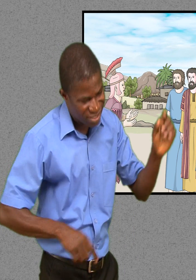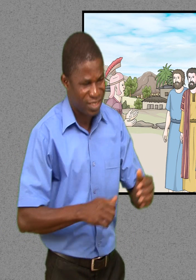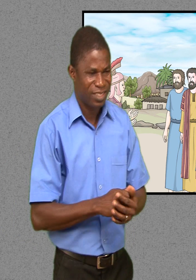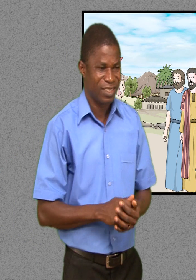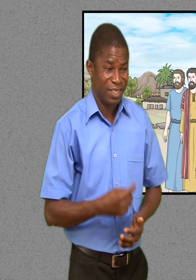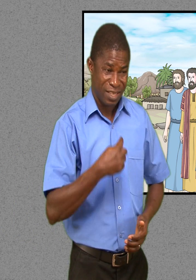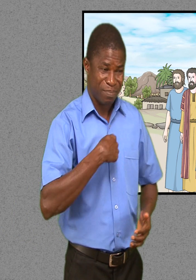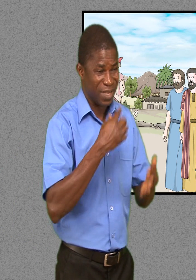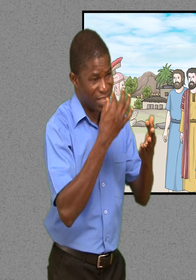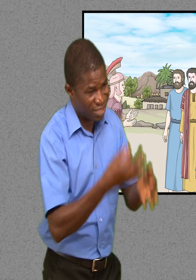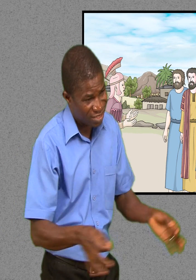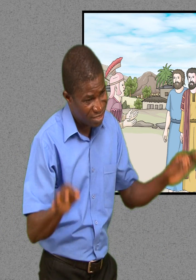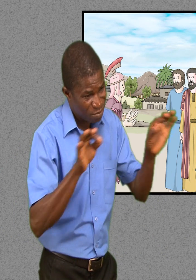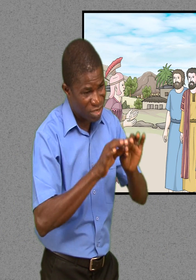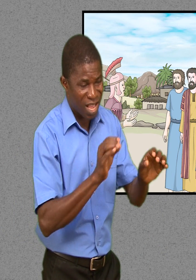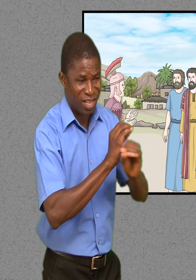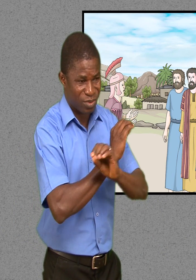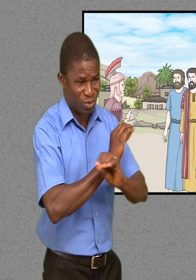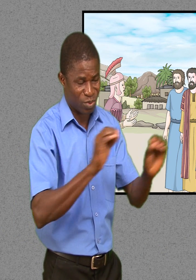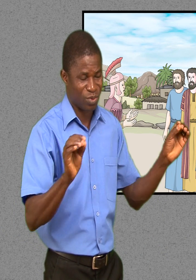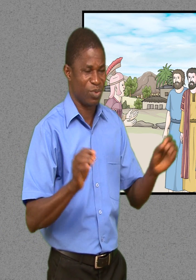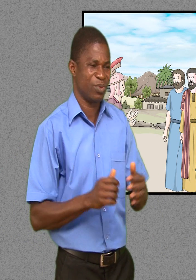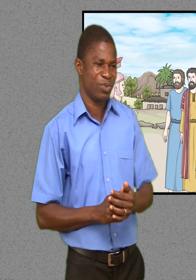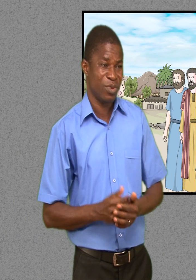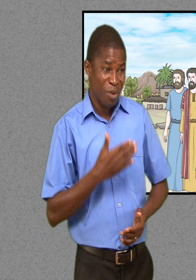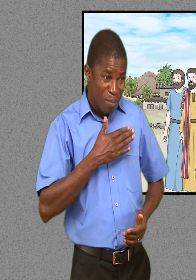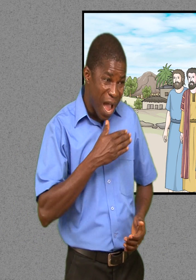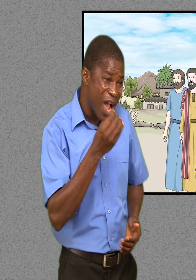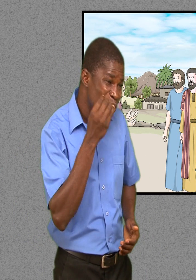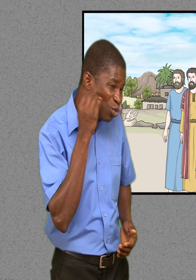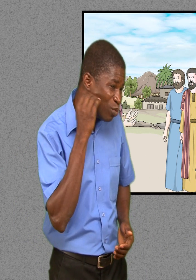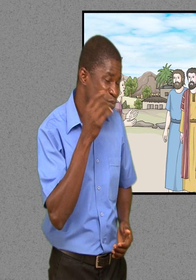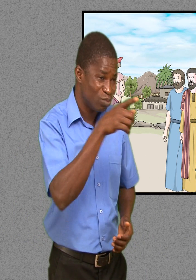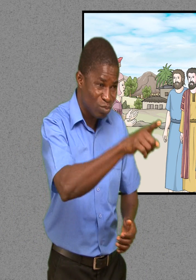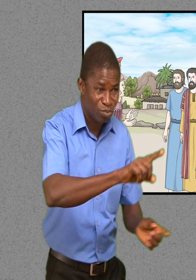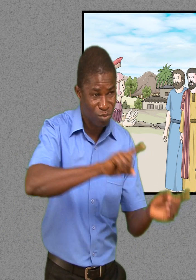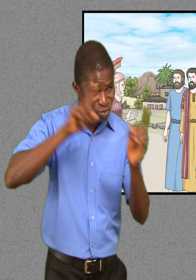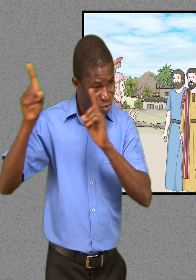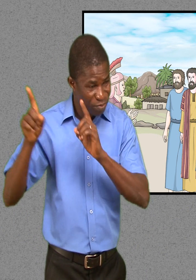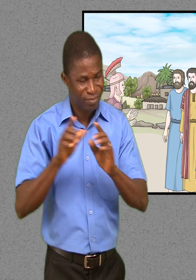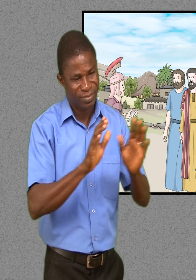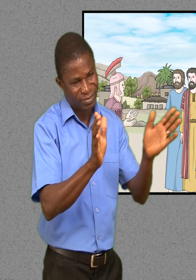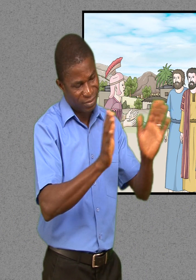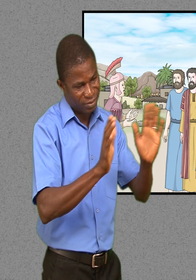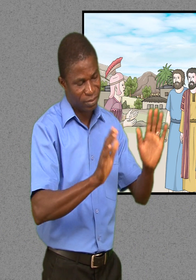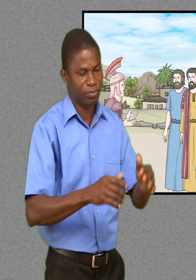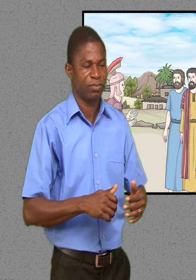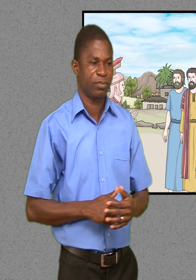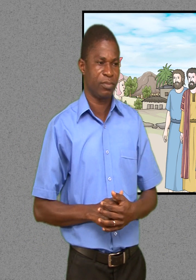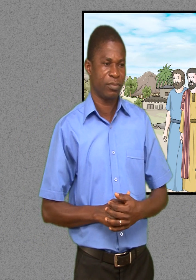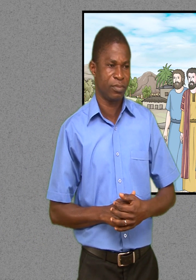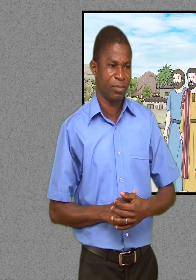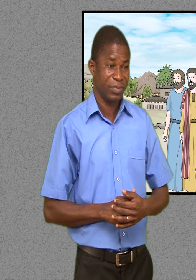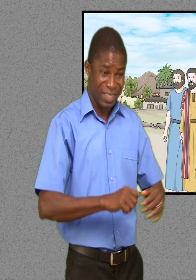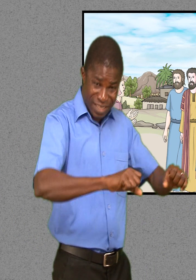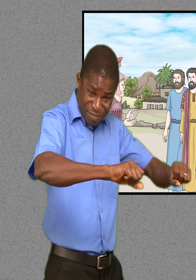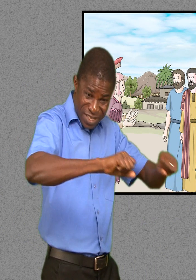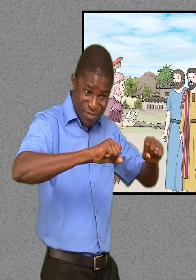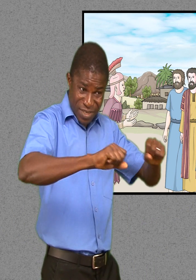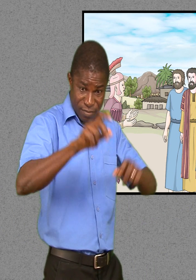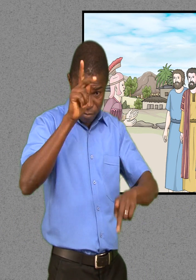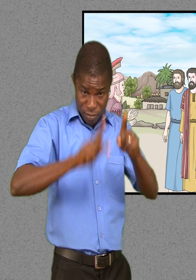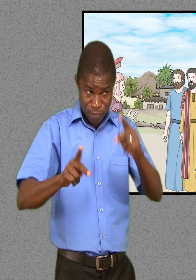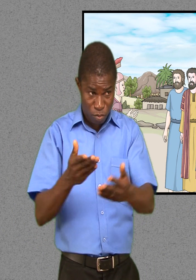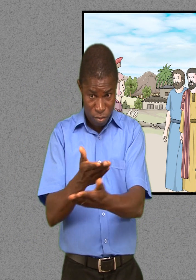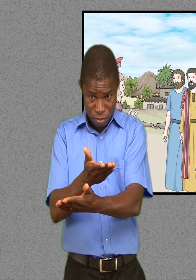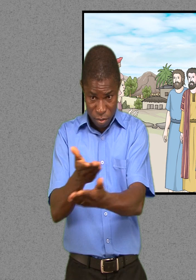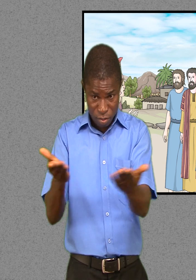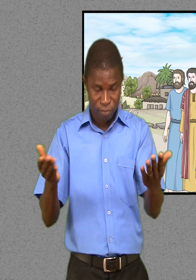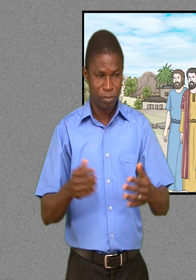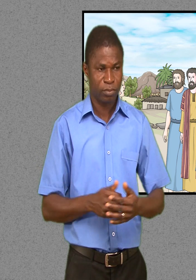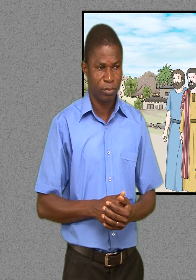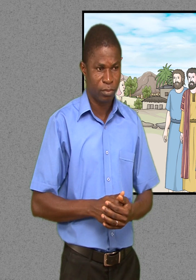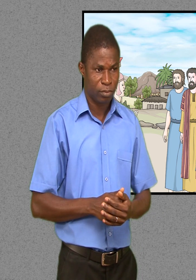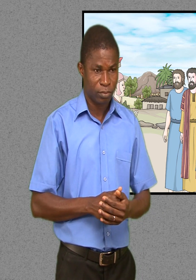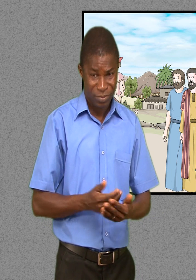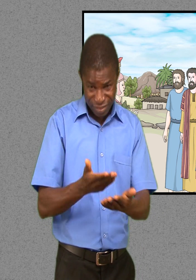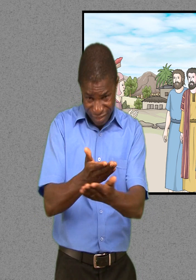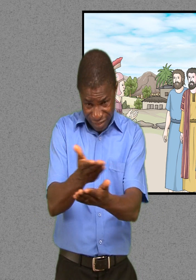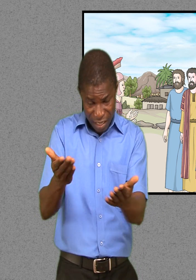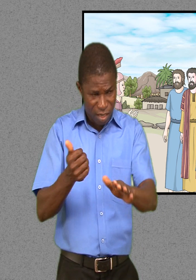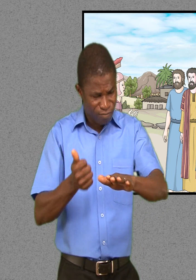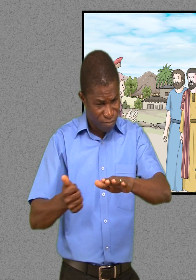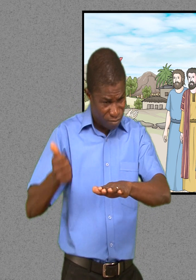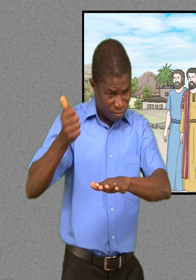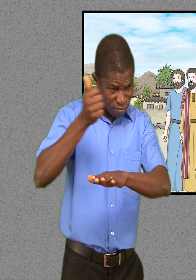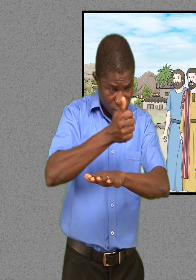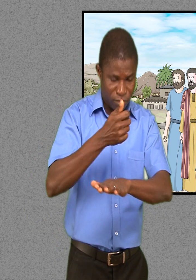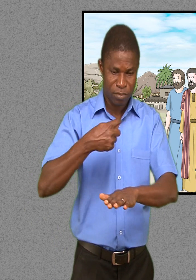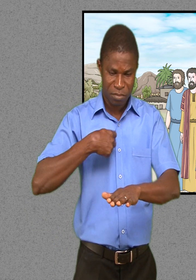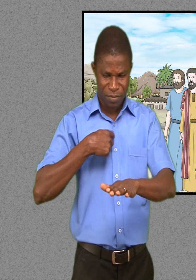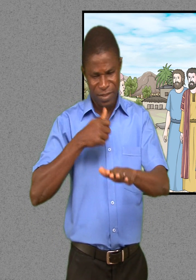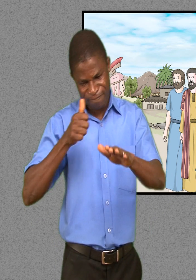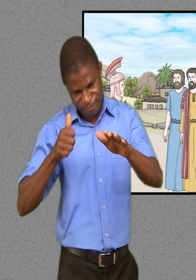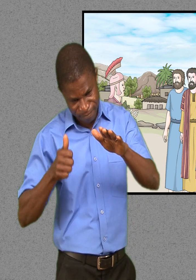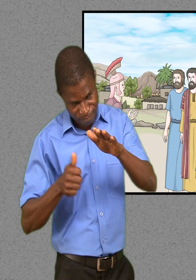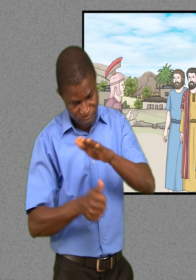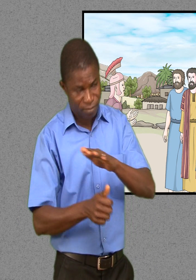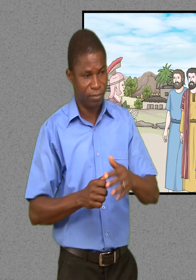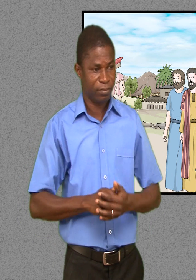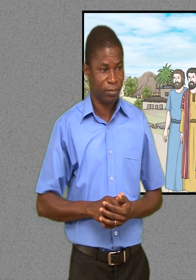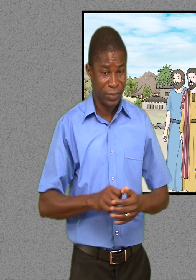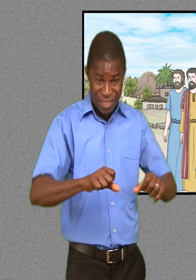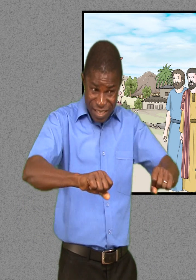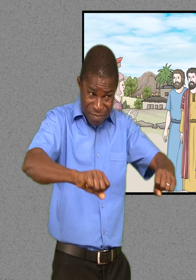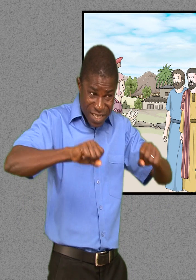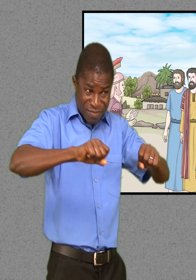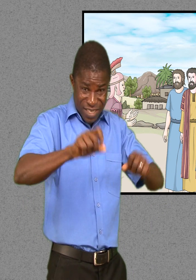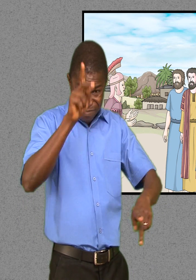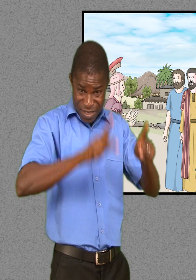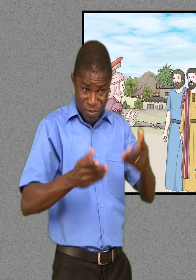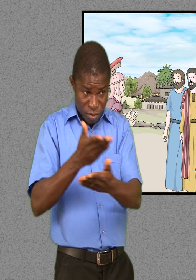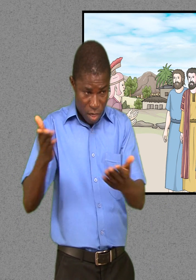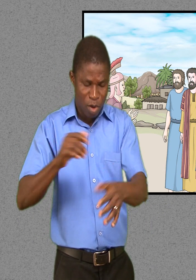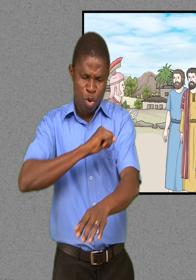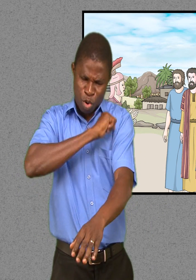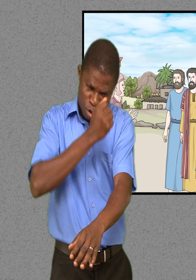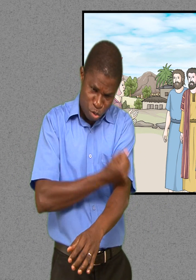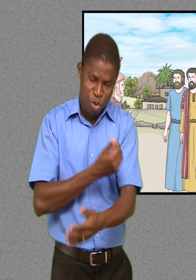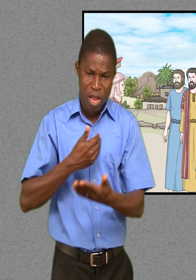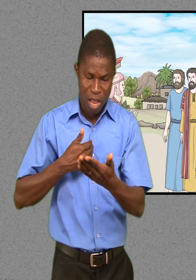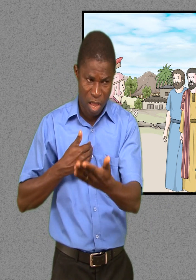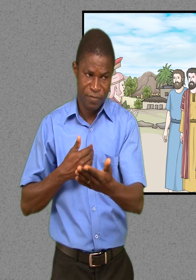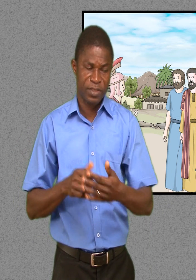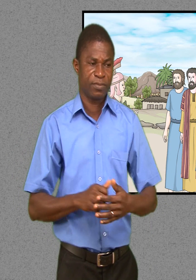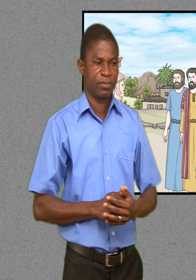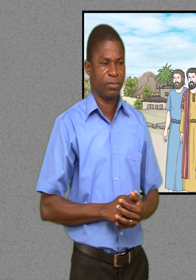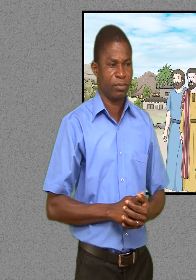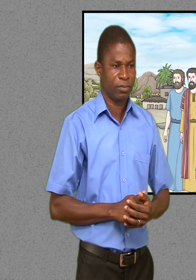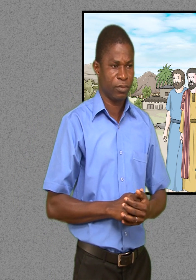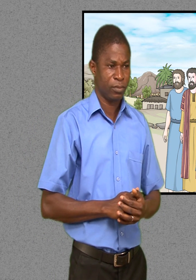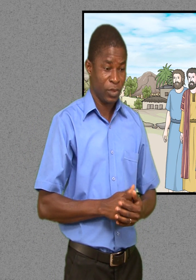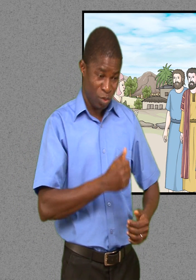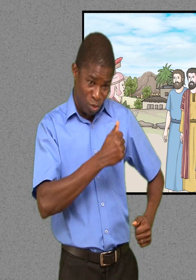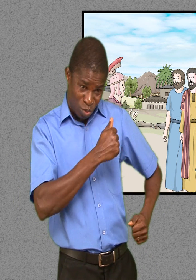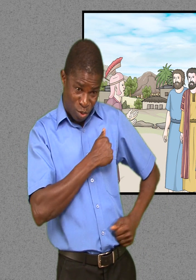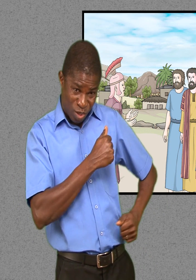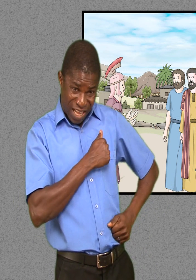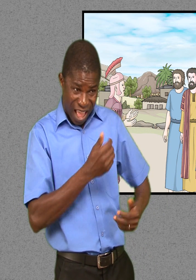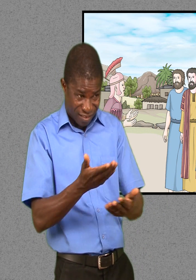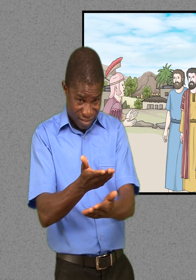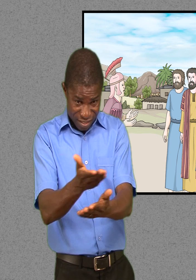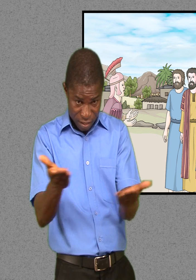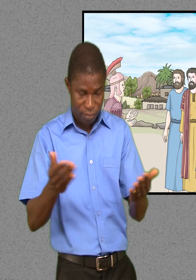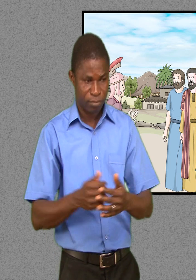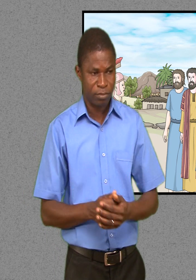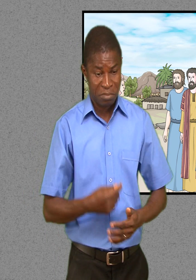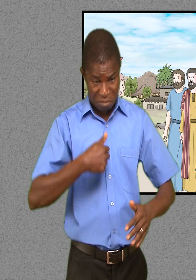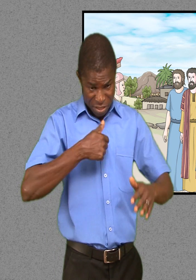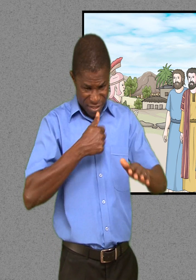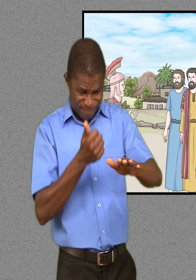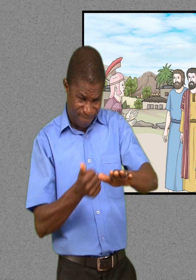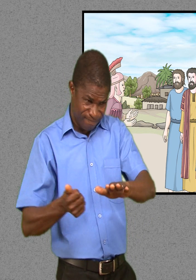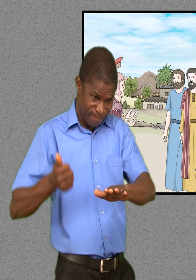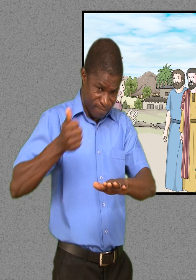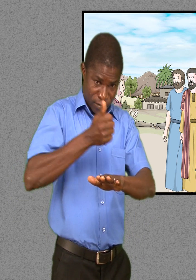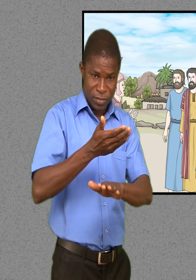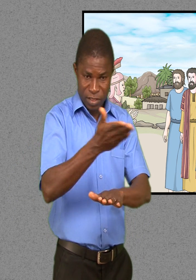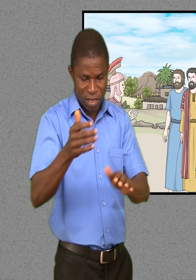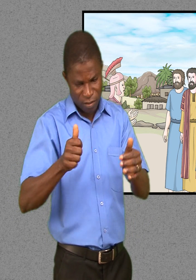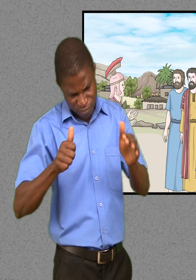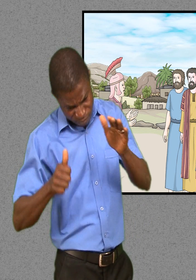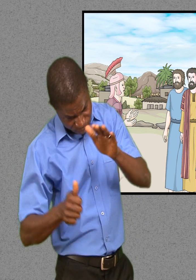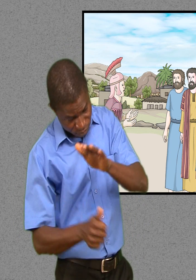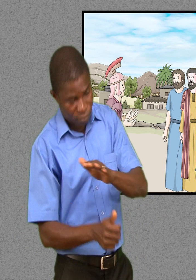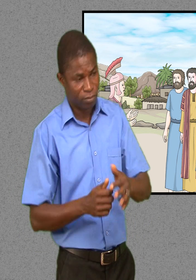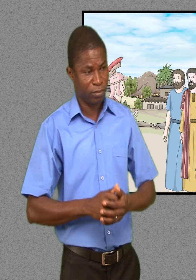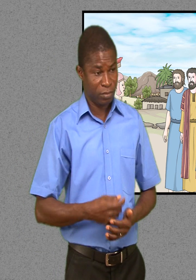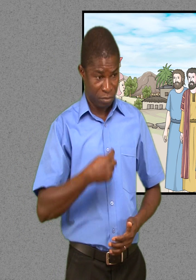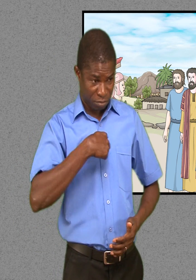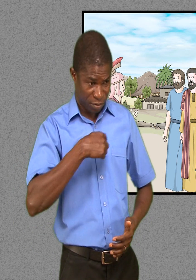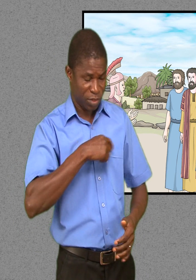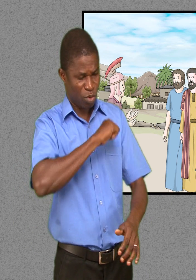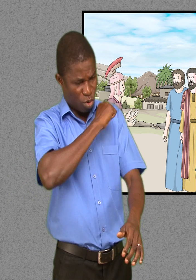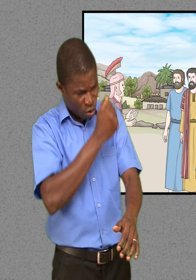But just say the word, and my servant will be healed.